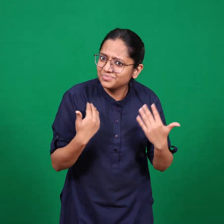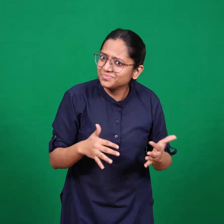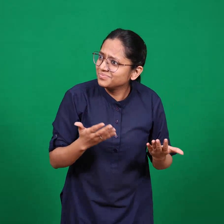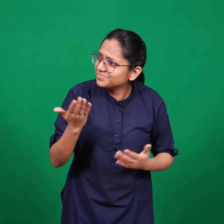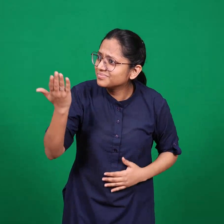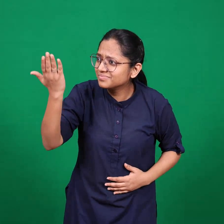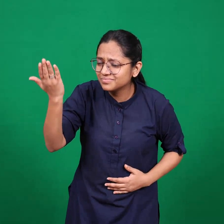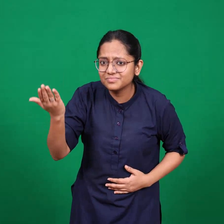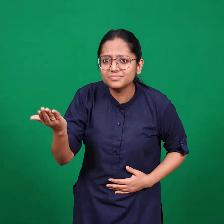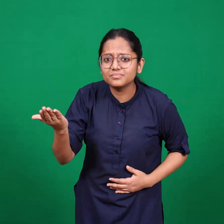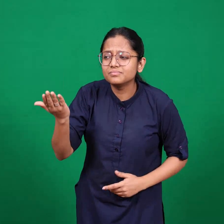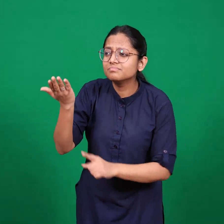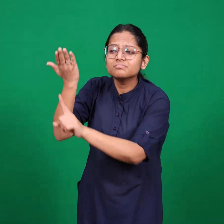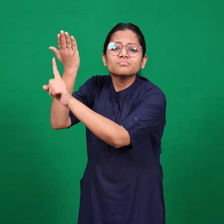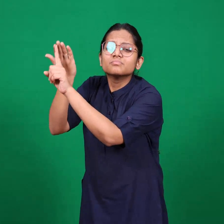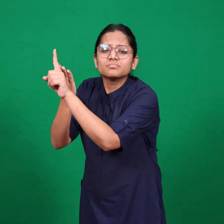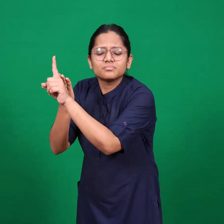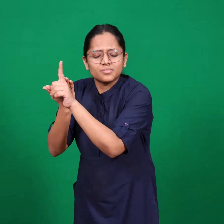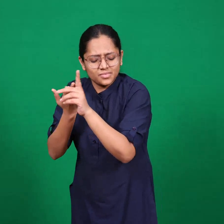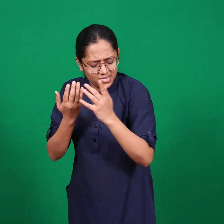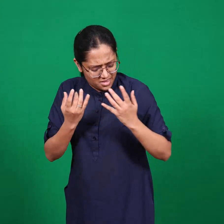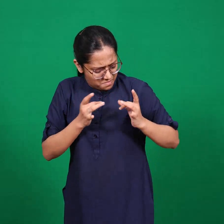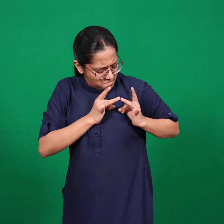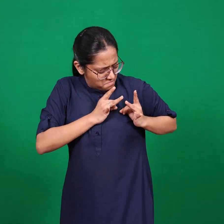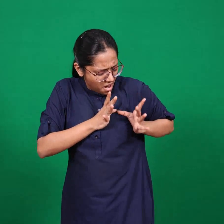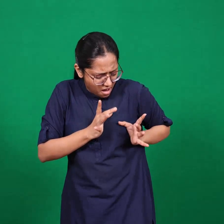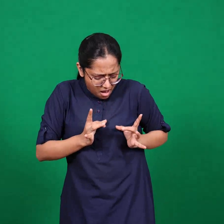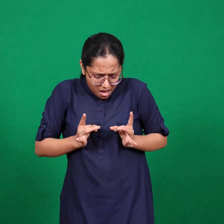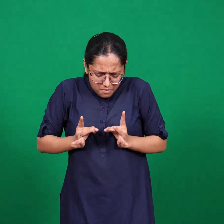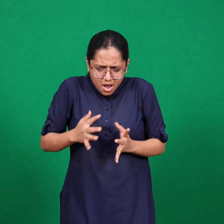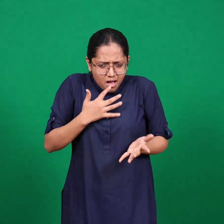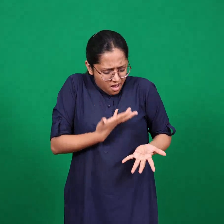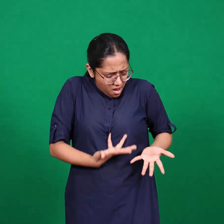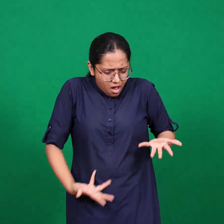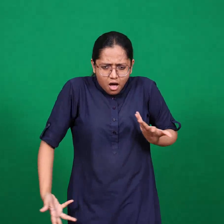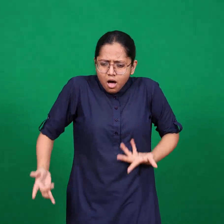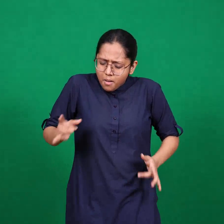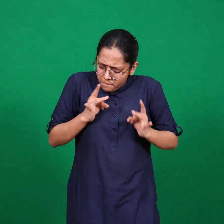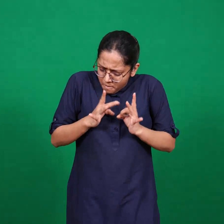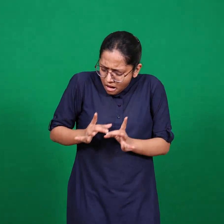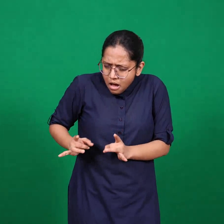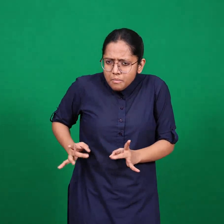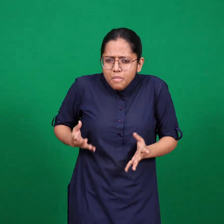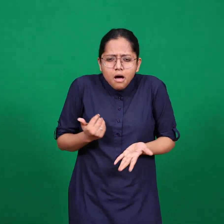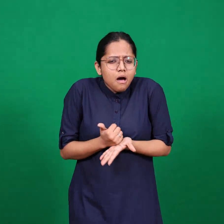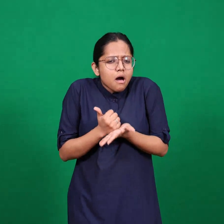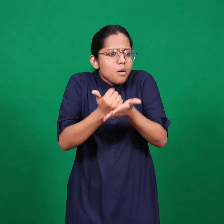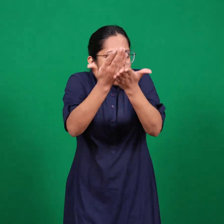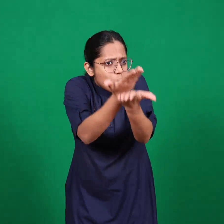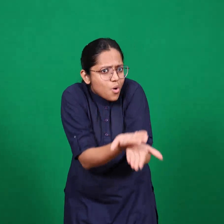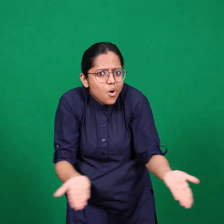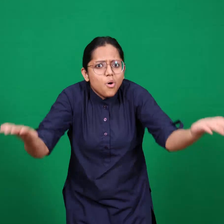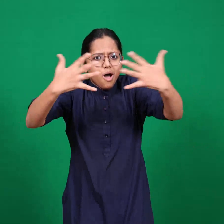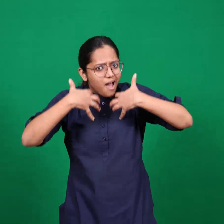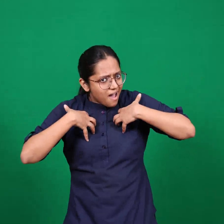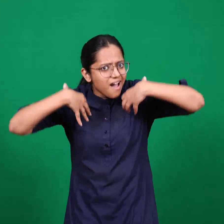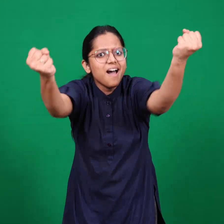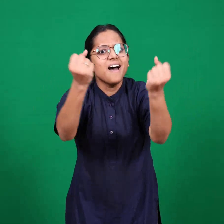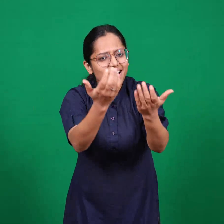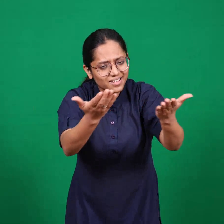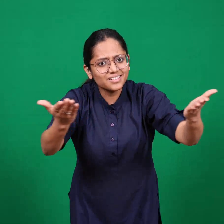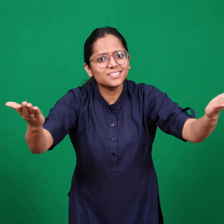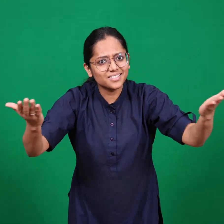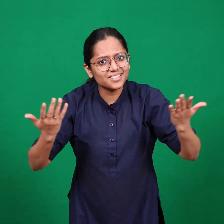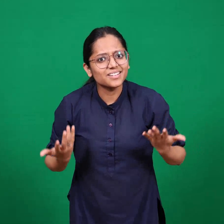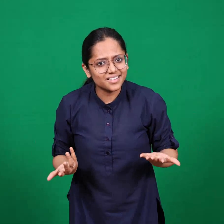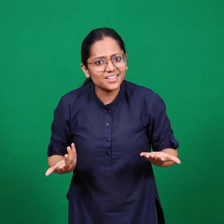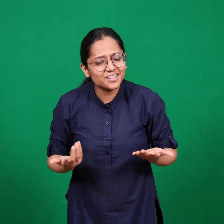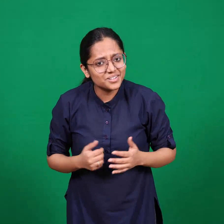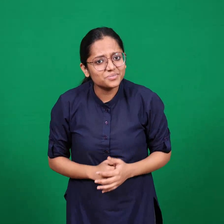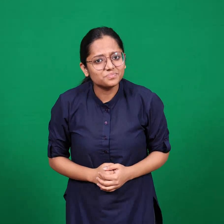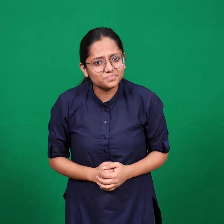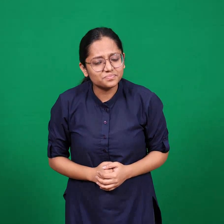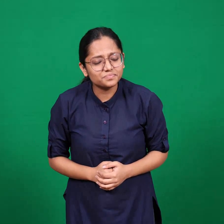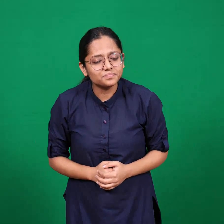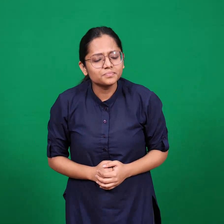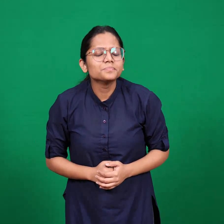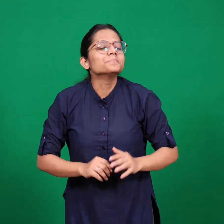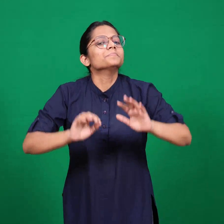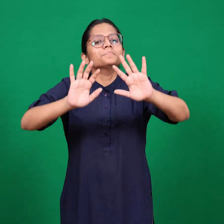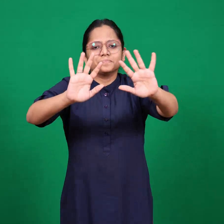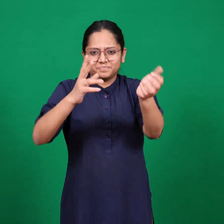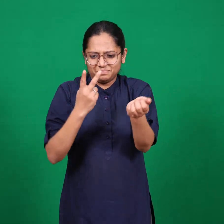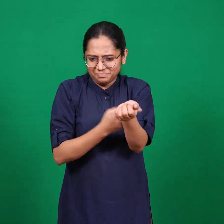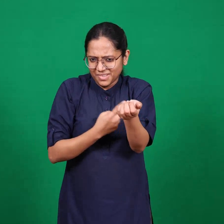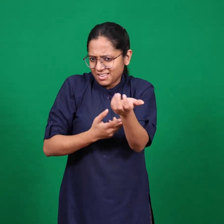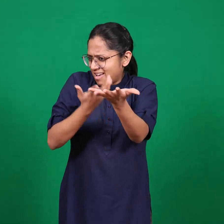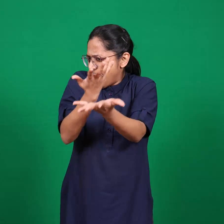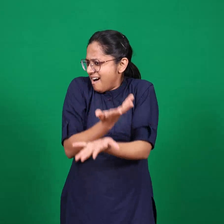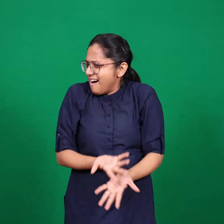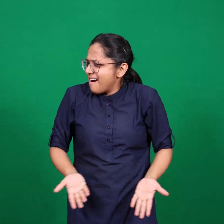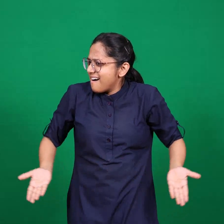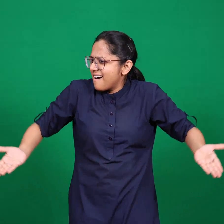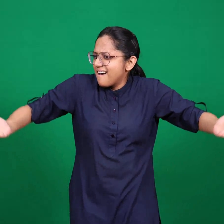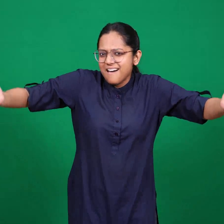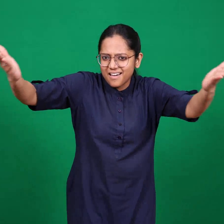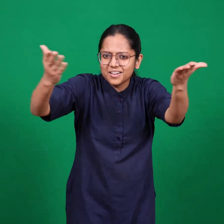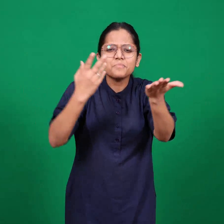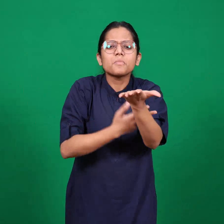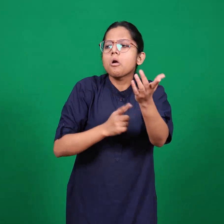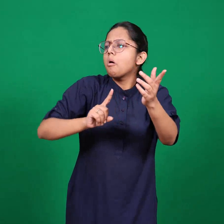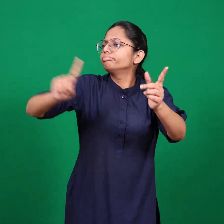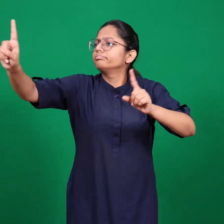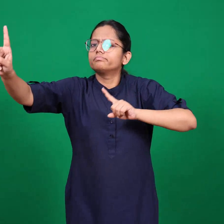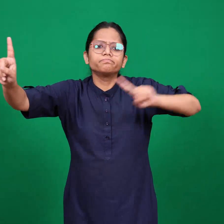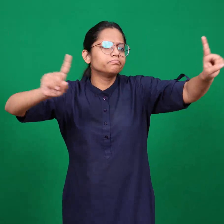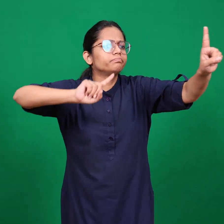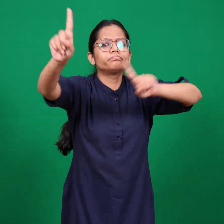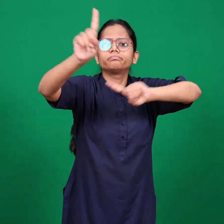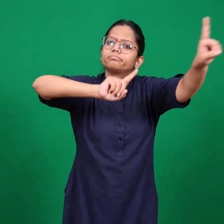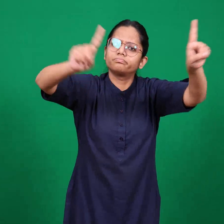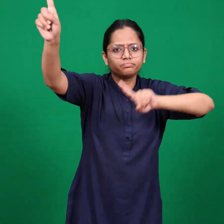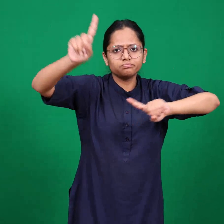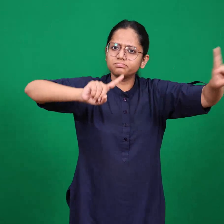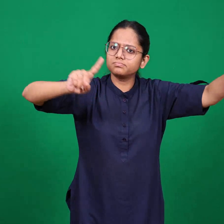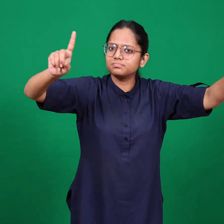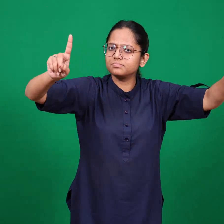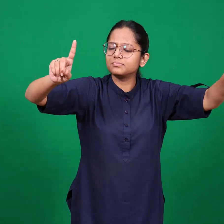"By His stripes you are healed."